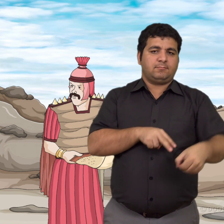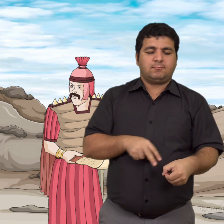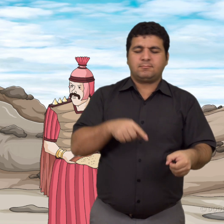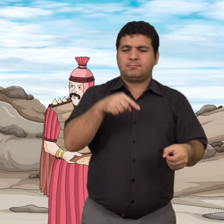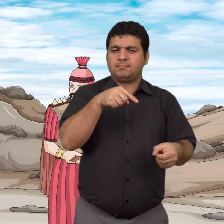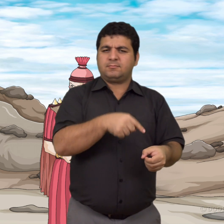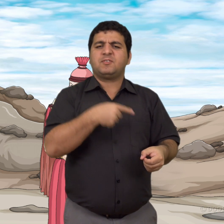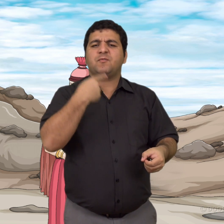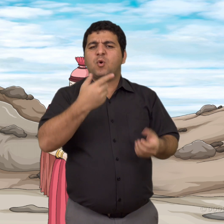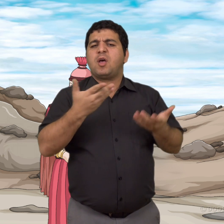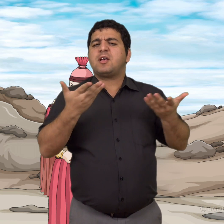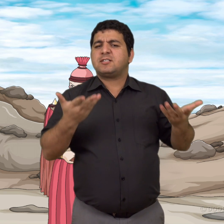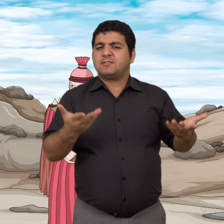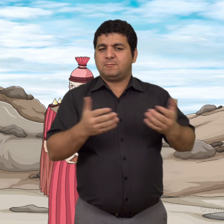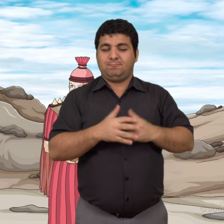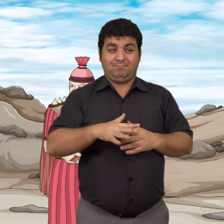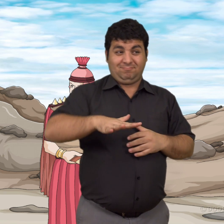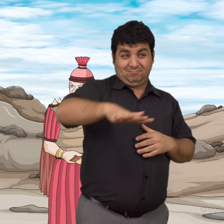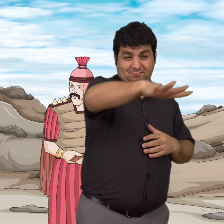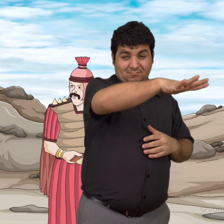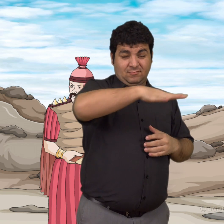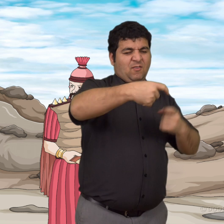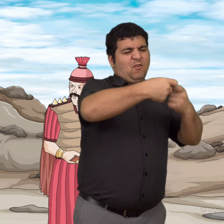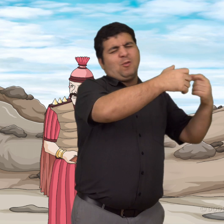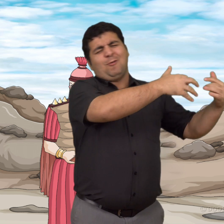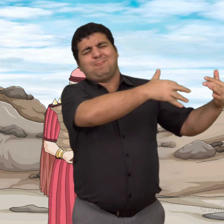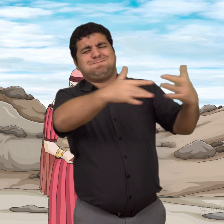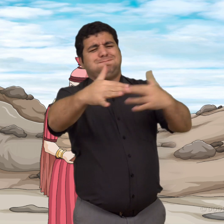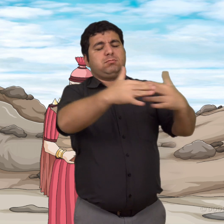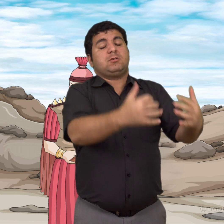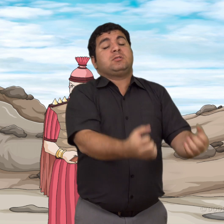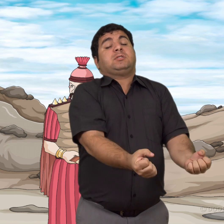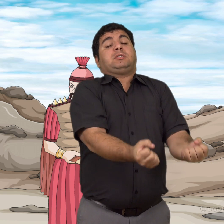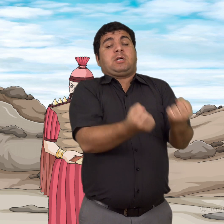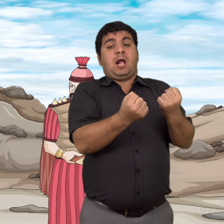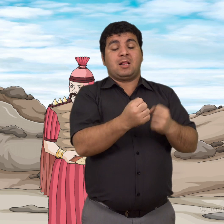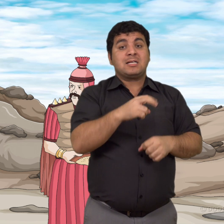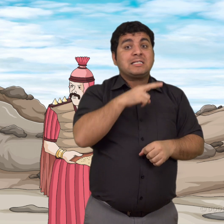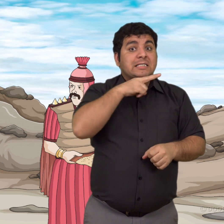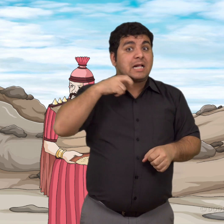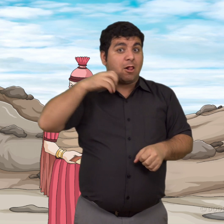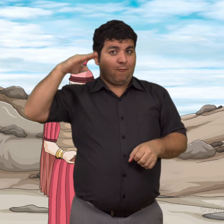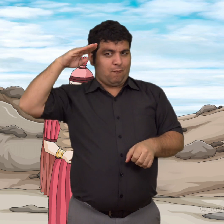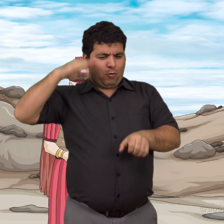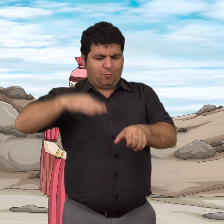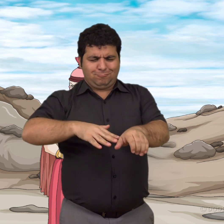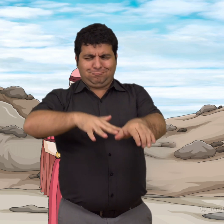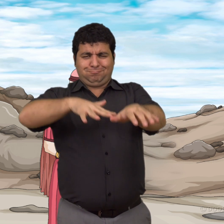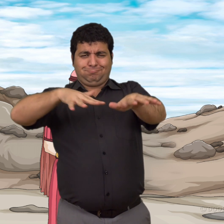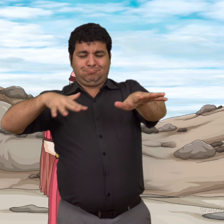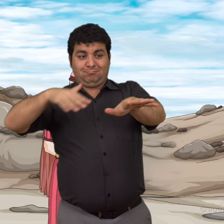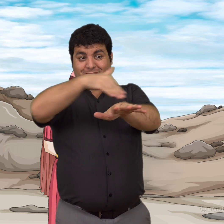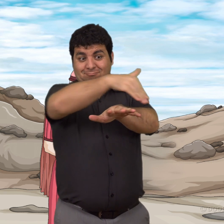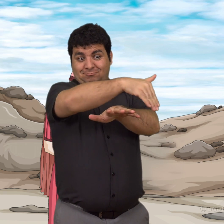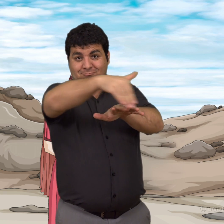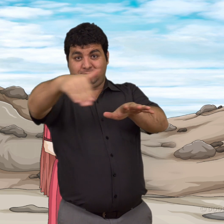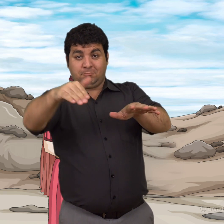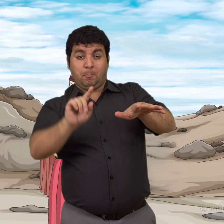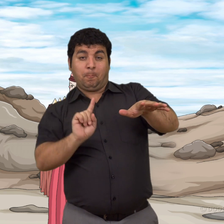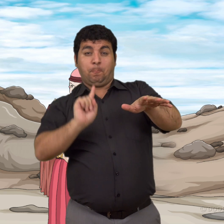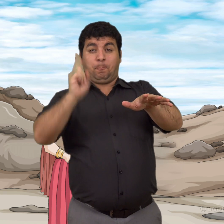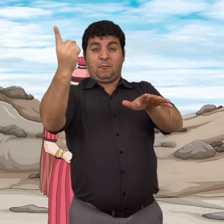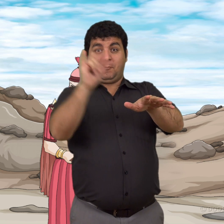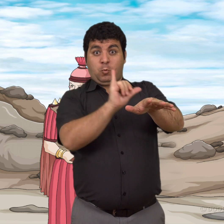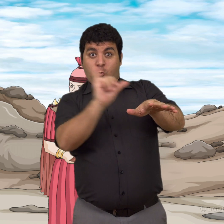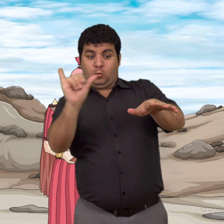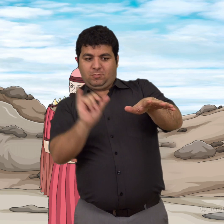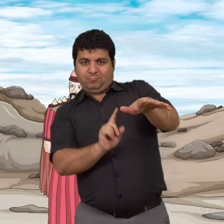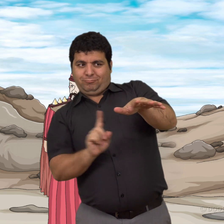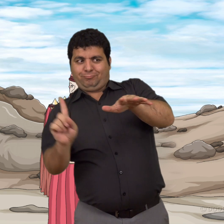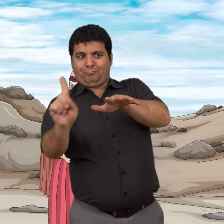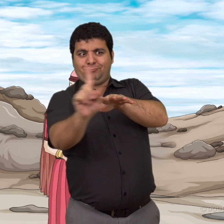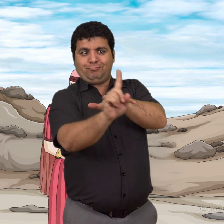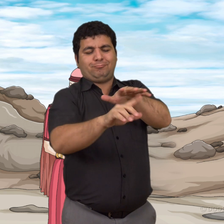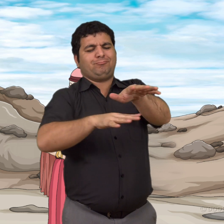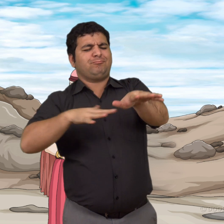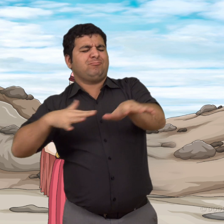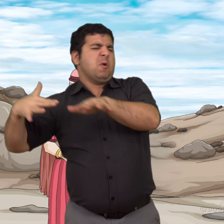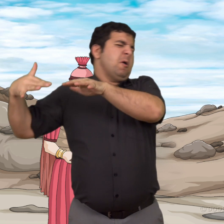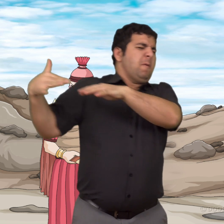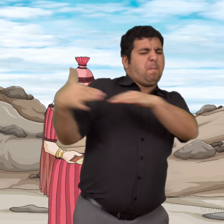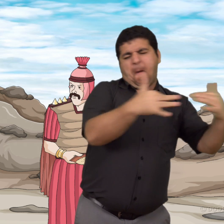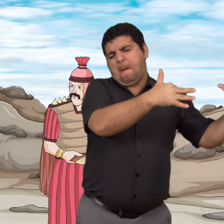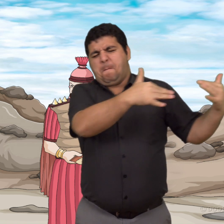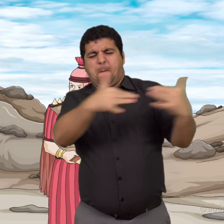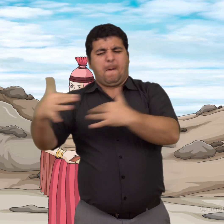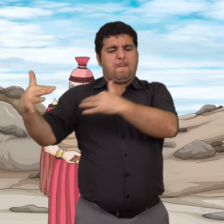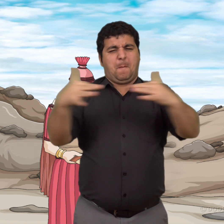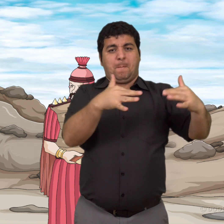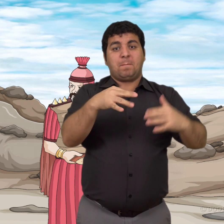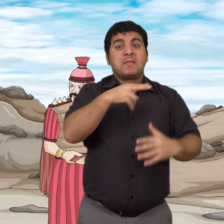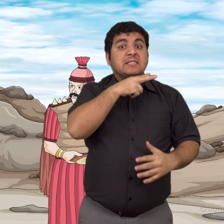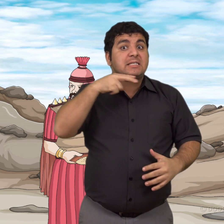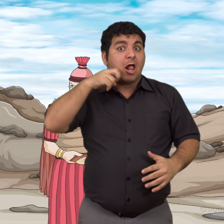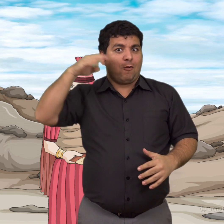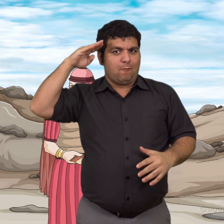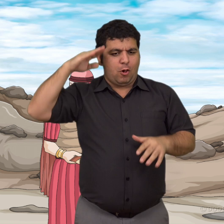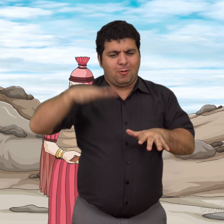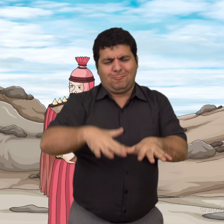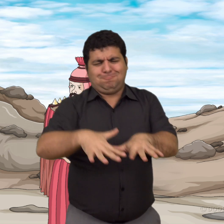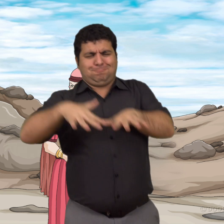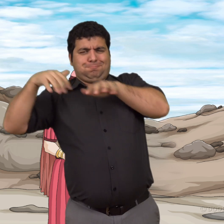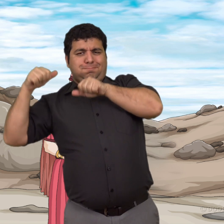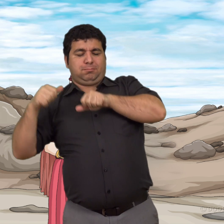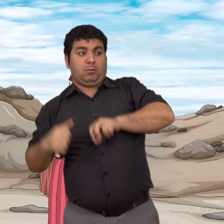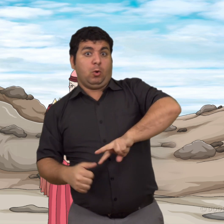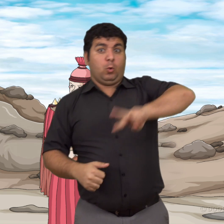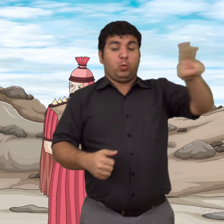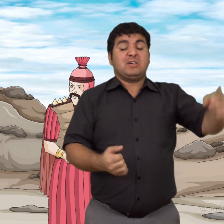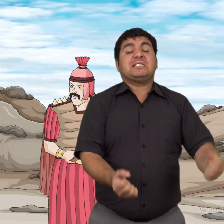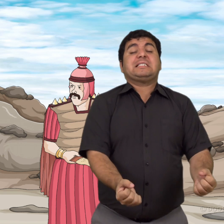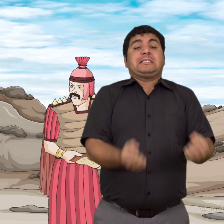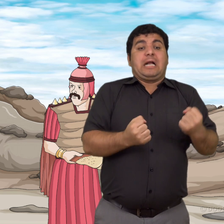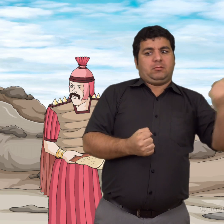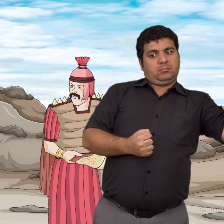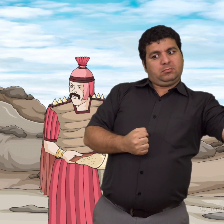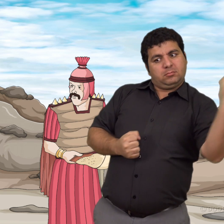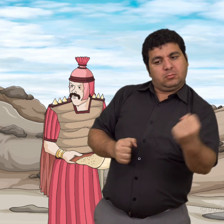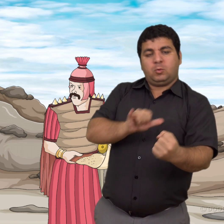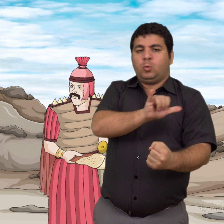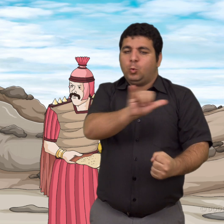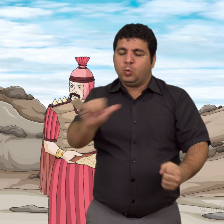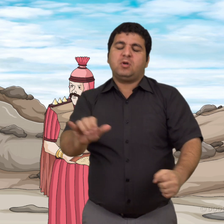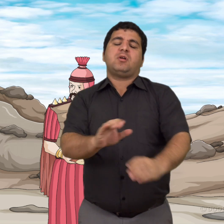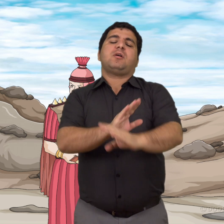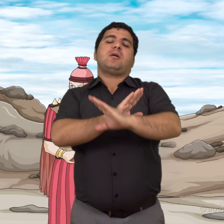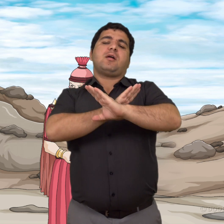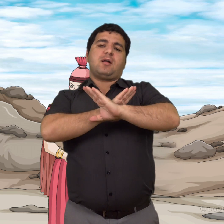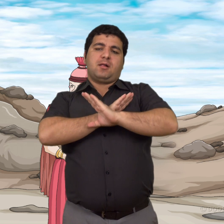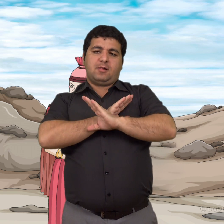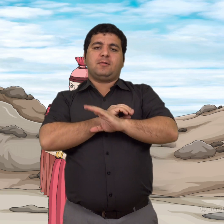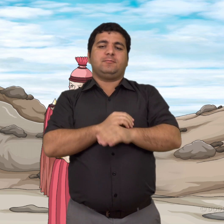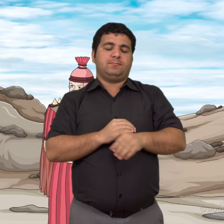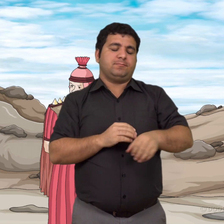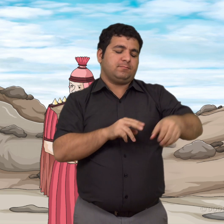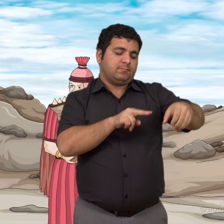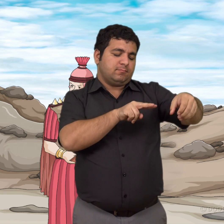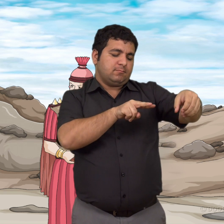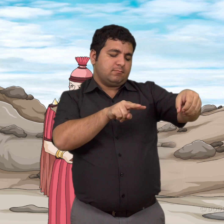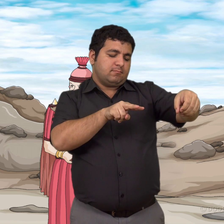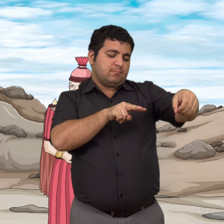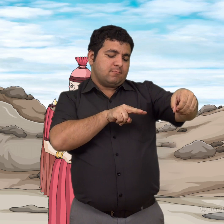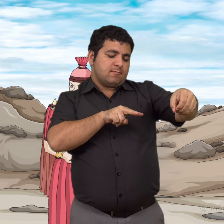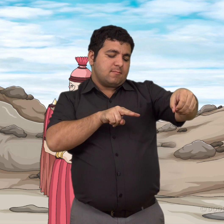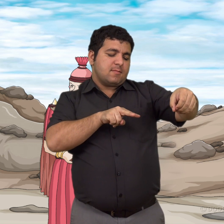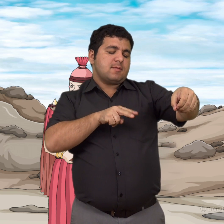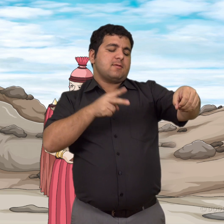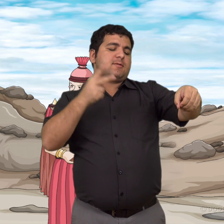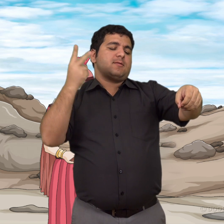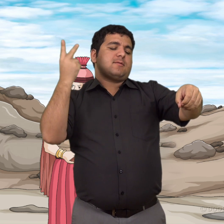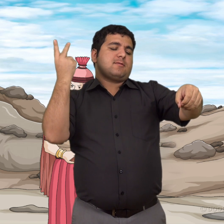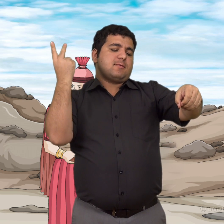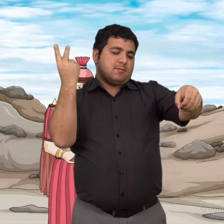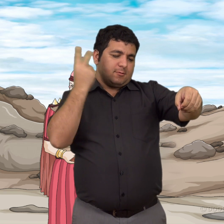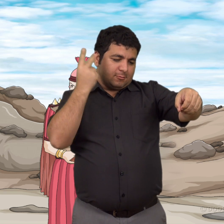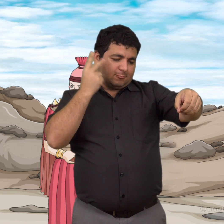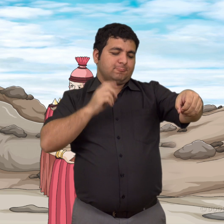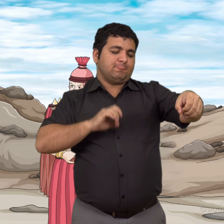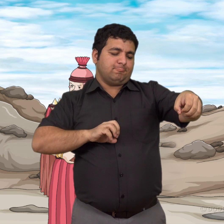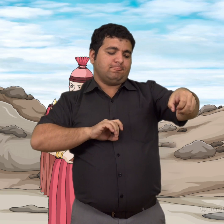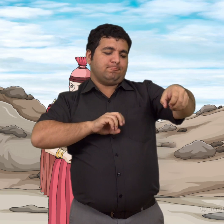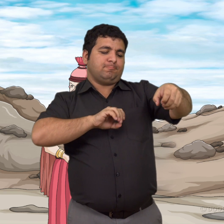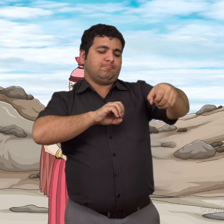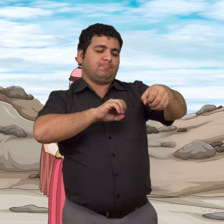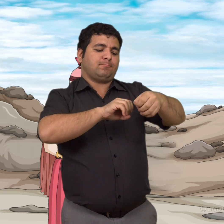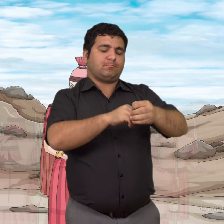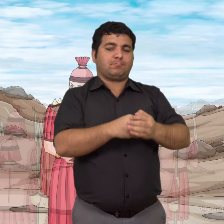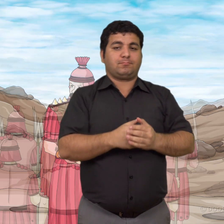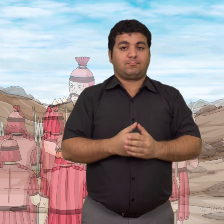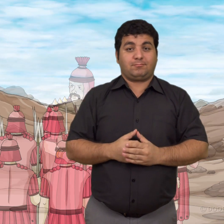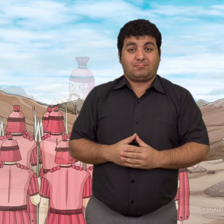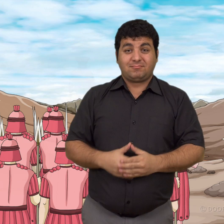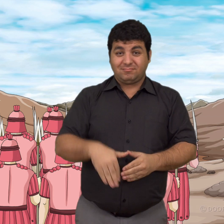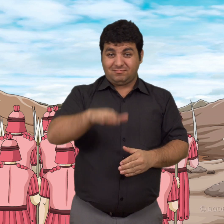then withdraw from him, so that he may be struck down and killed.”